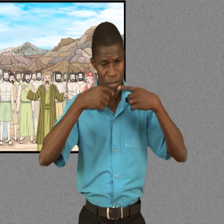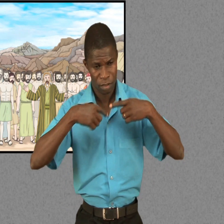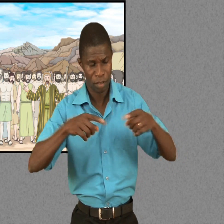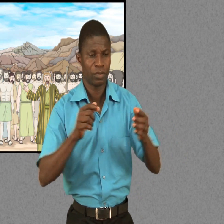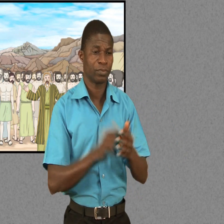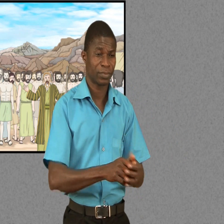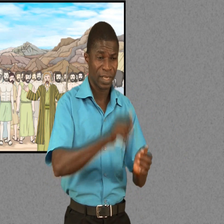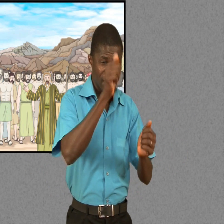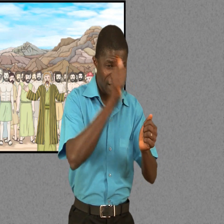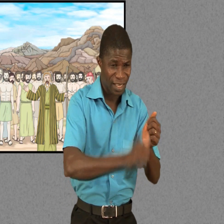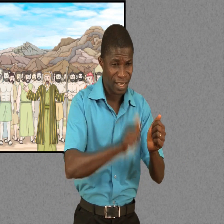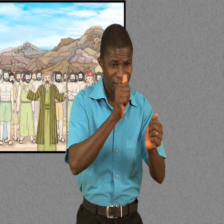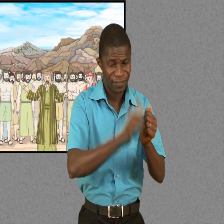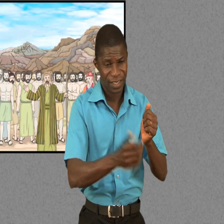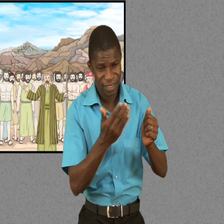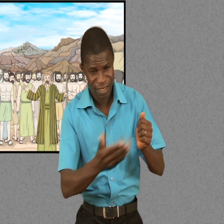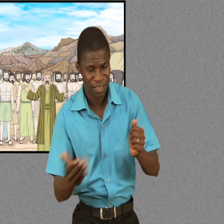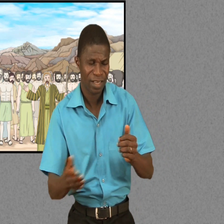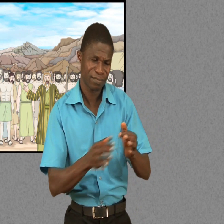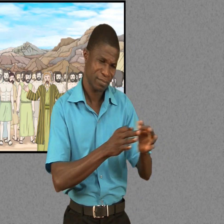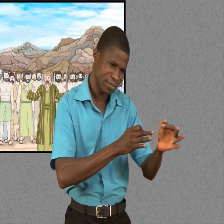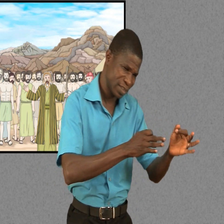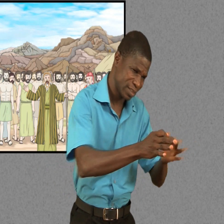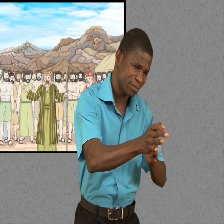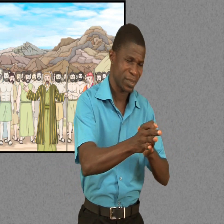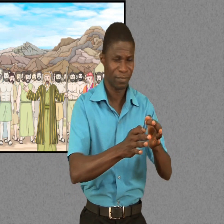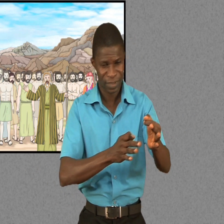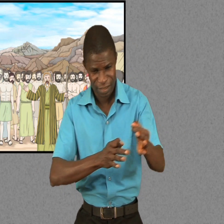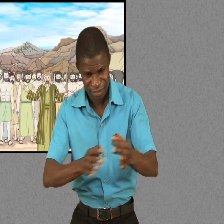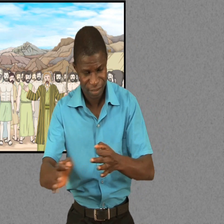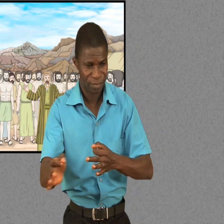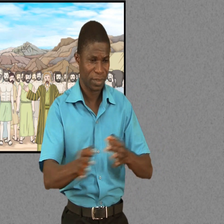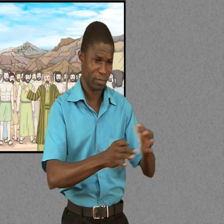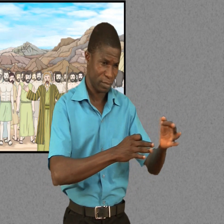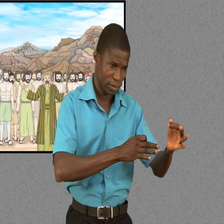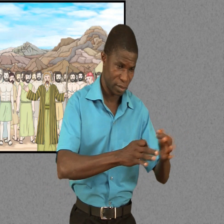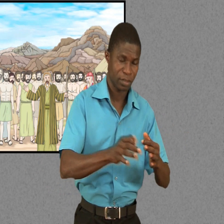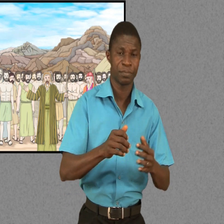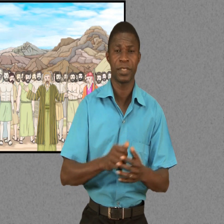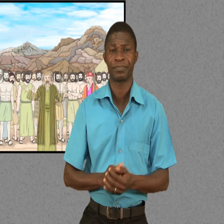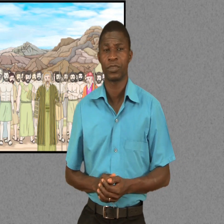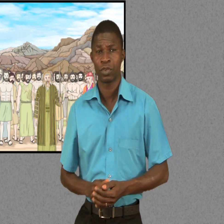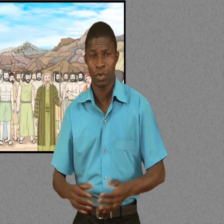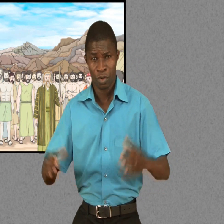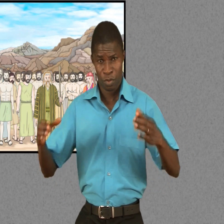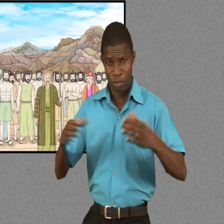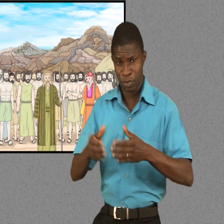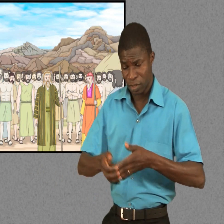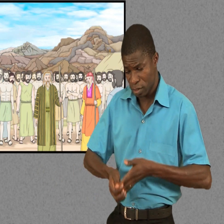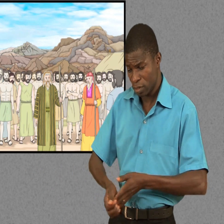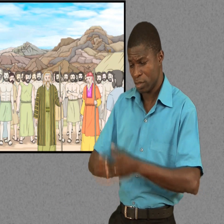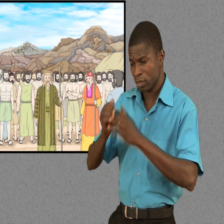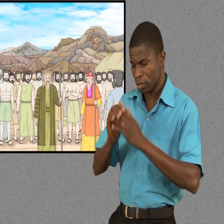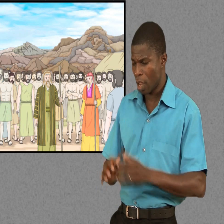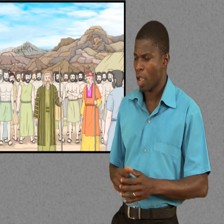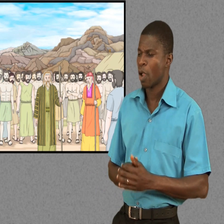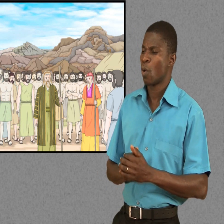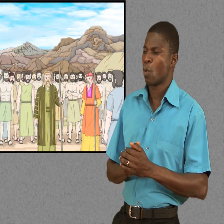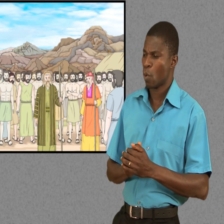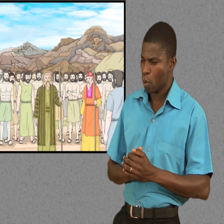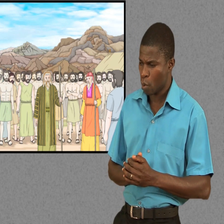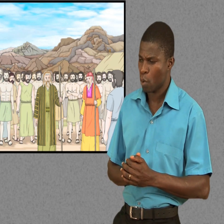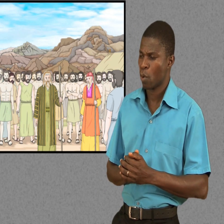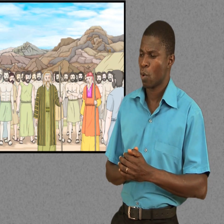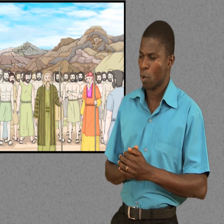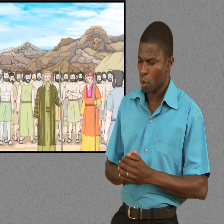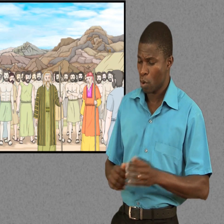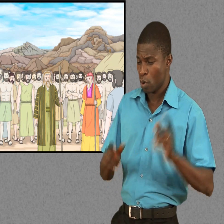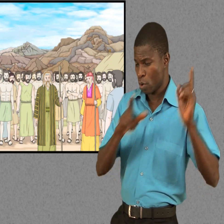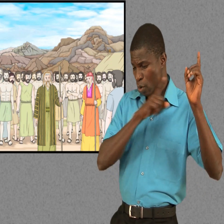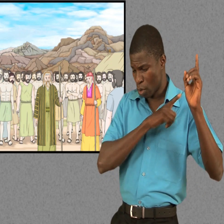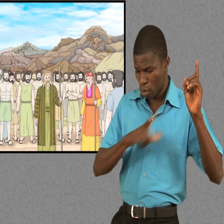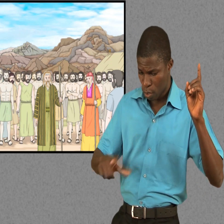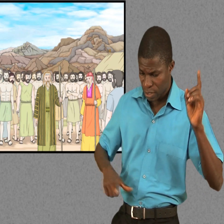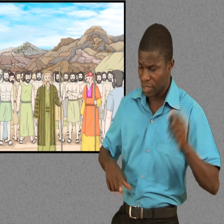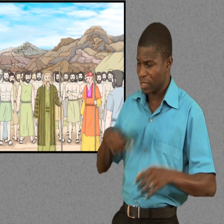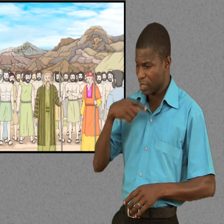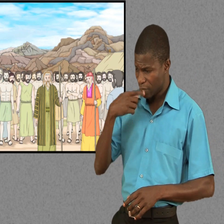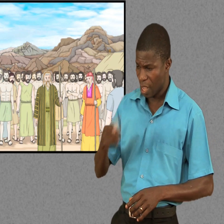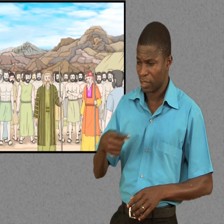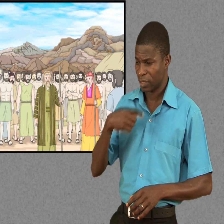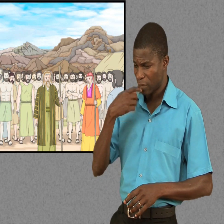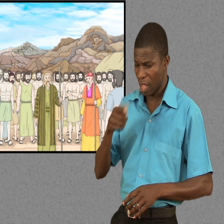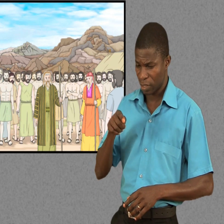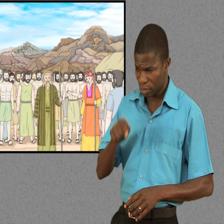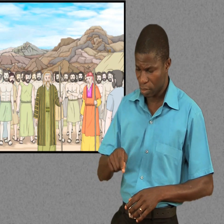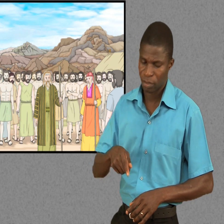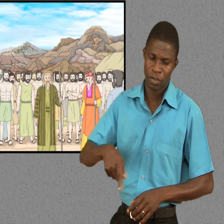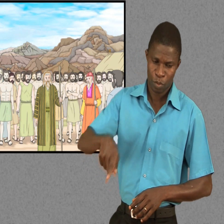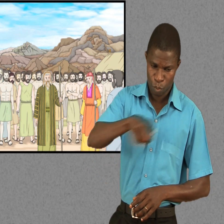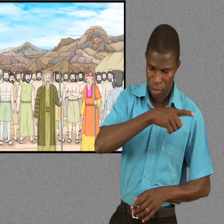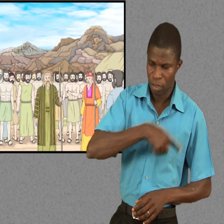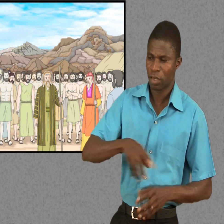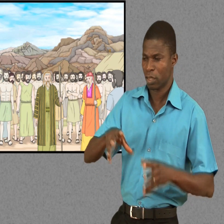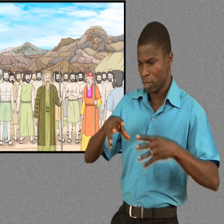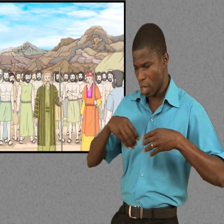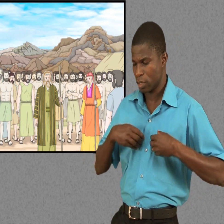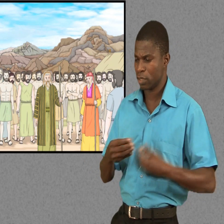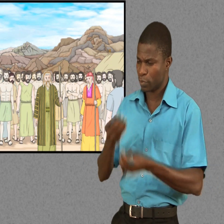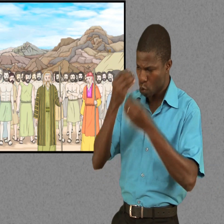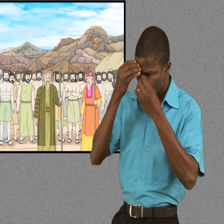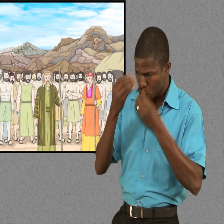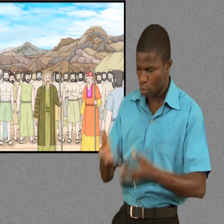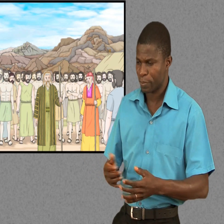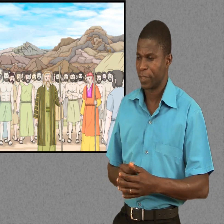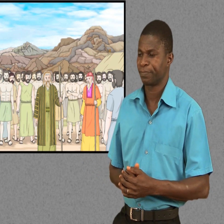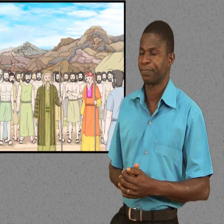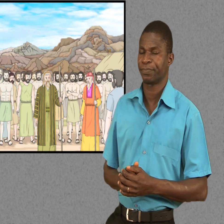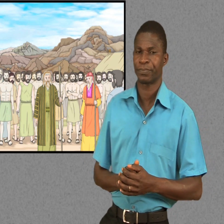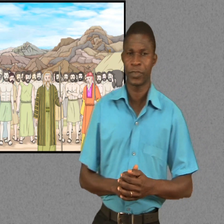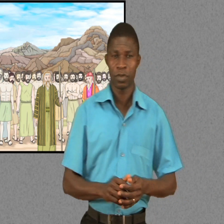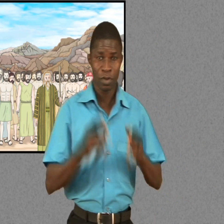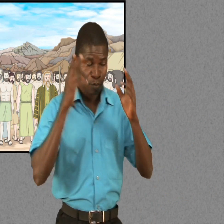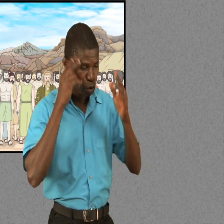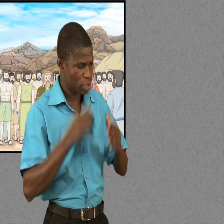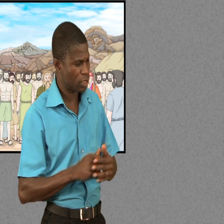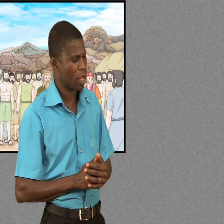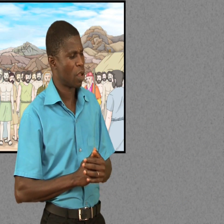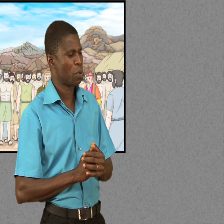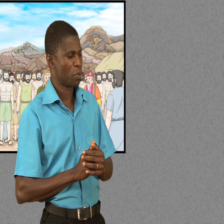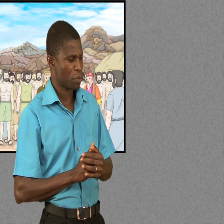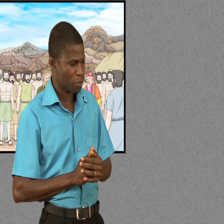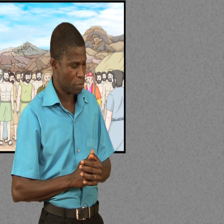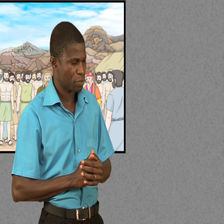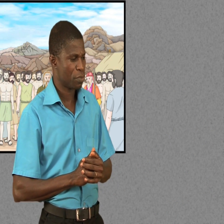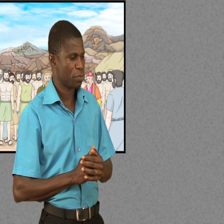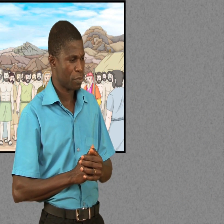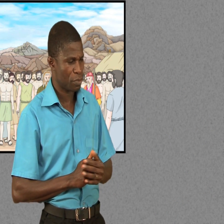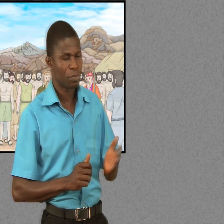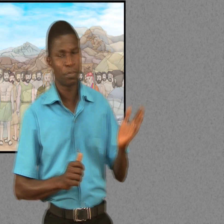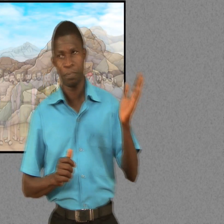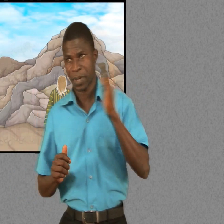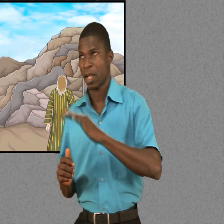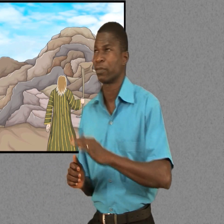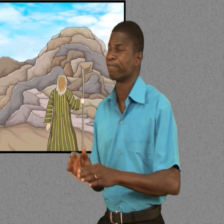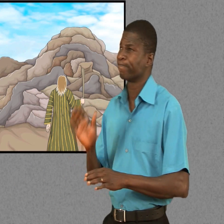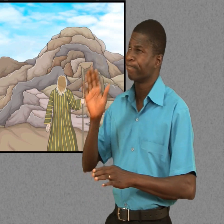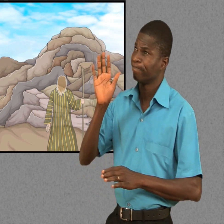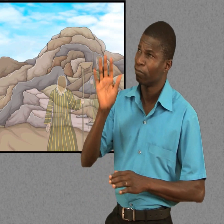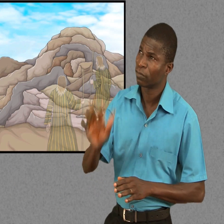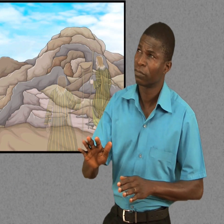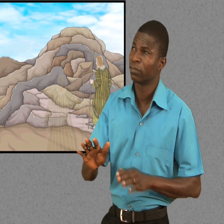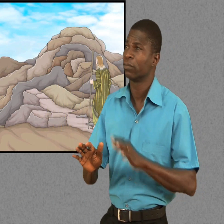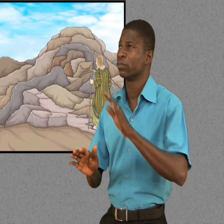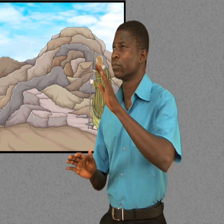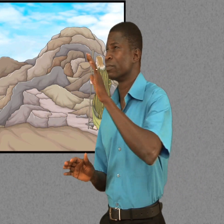And all the people answered together, “We will do everything that the LORD has spoken.”